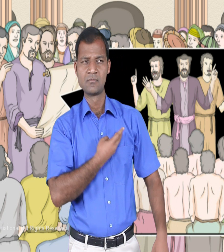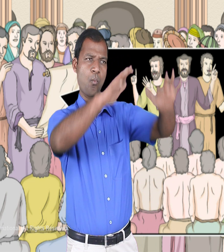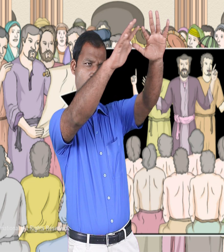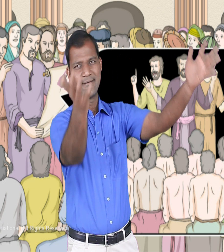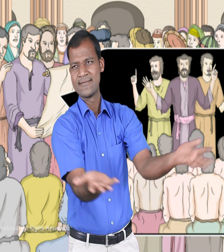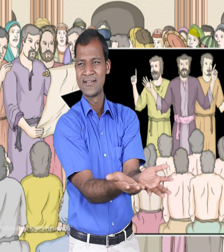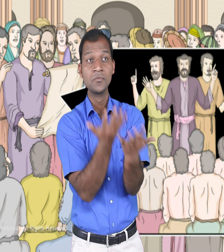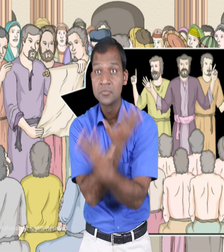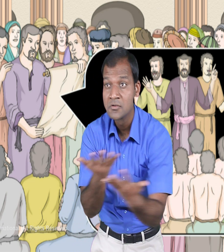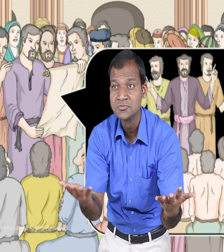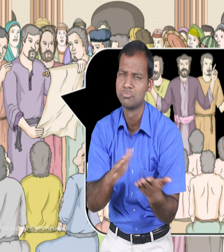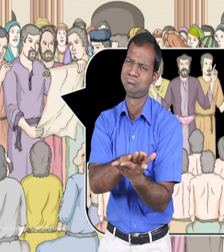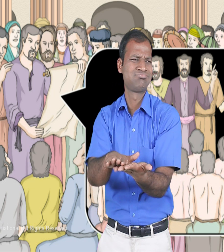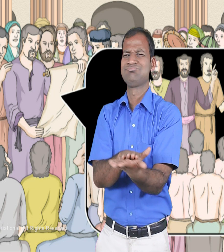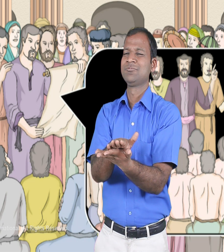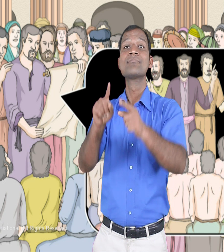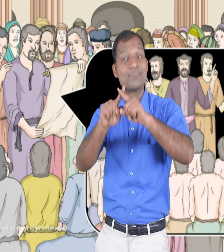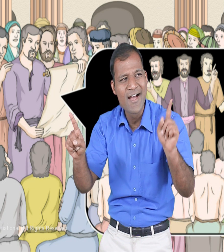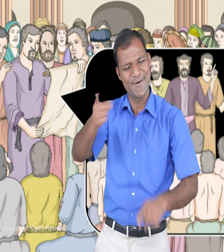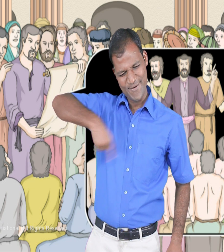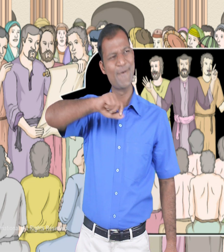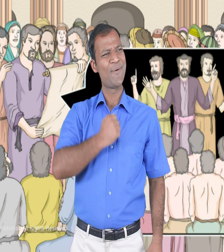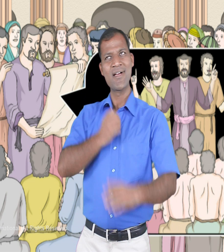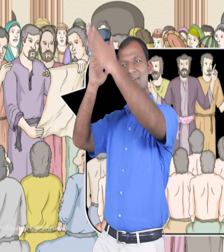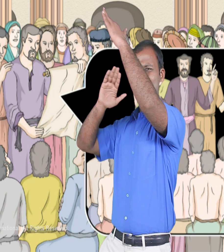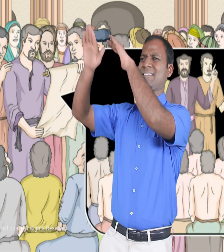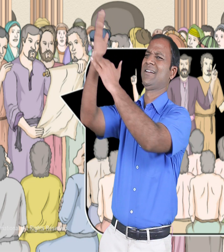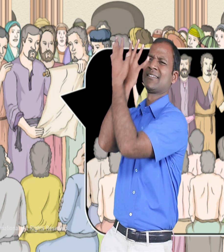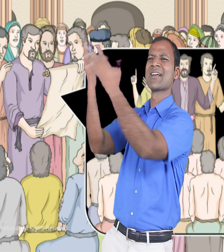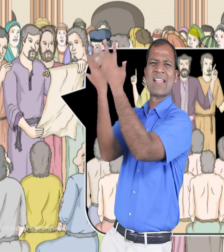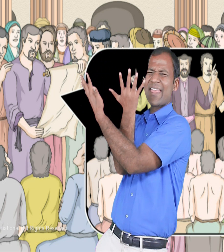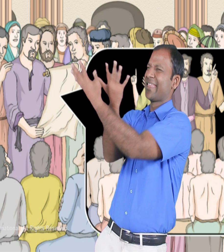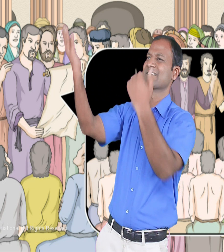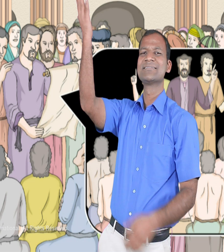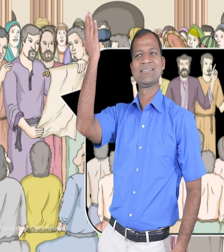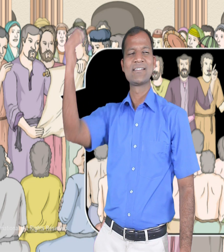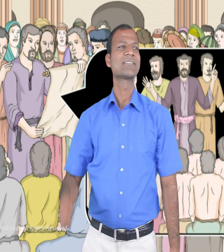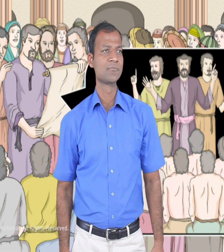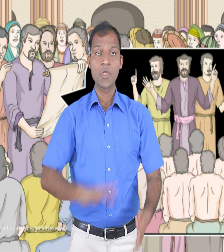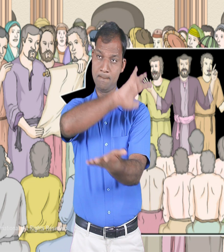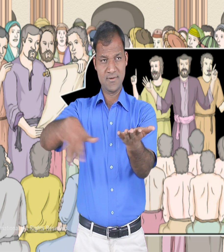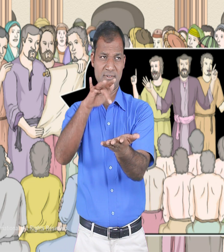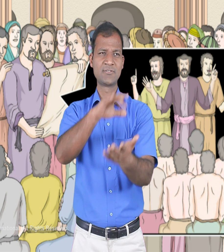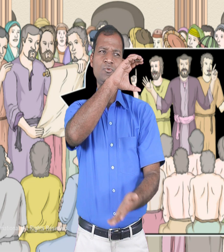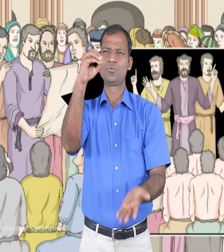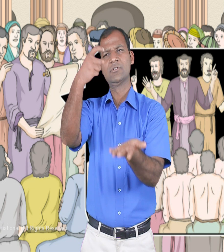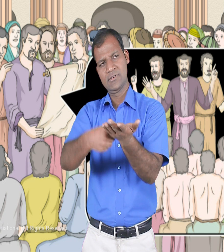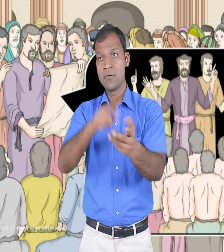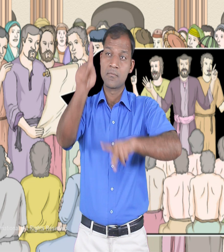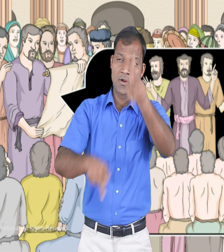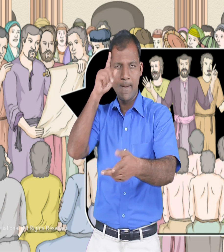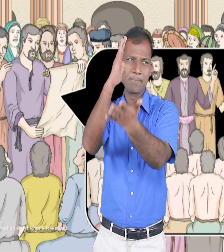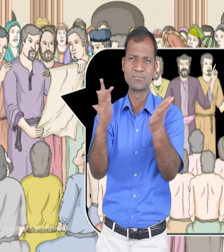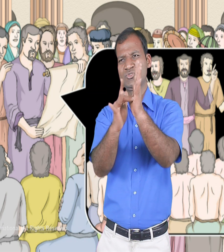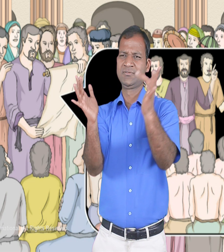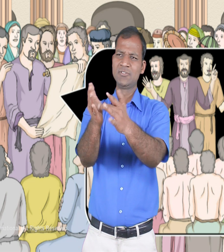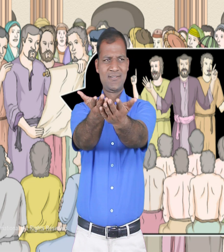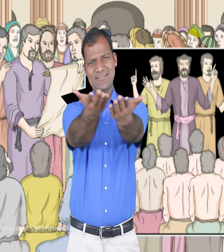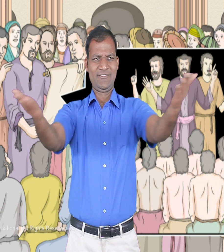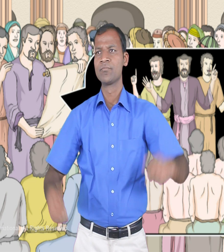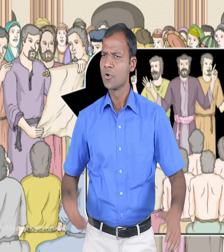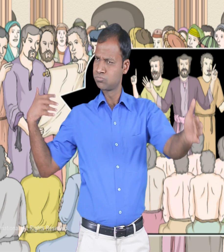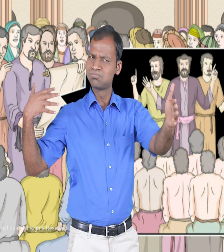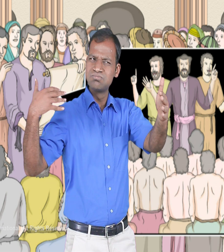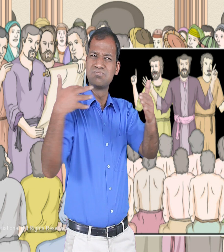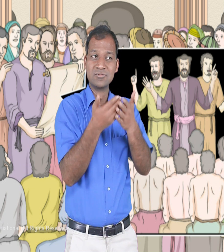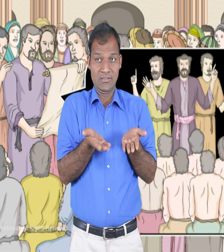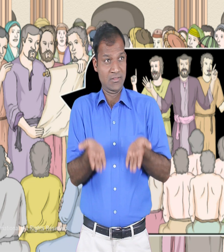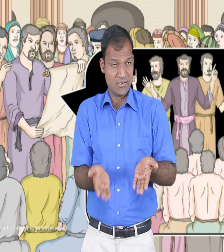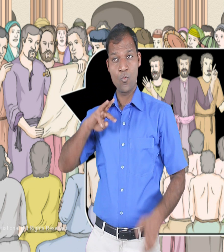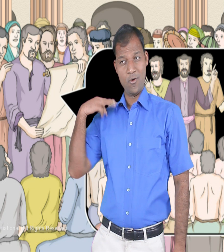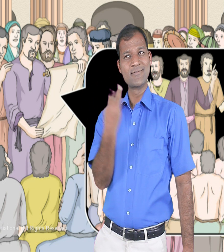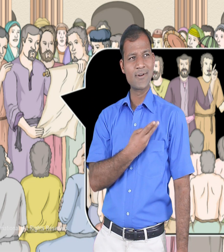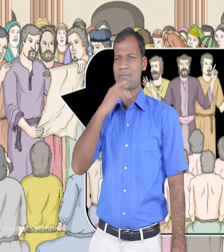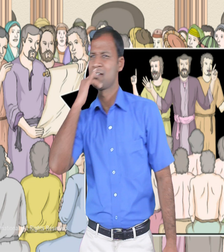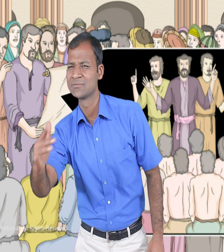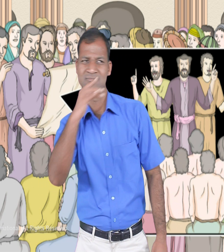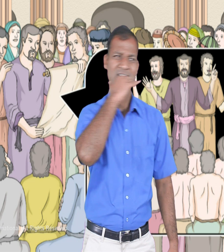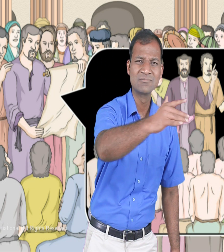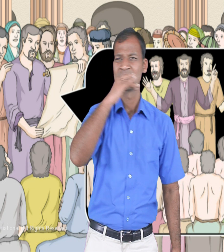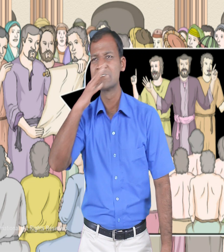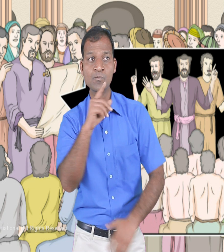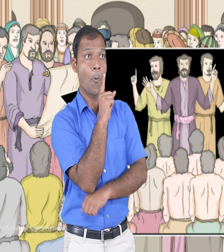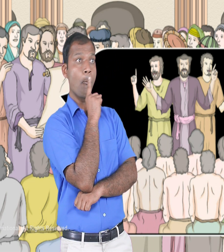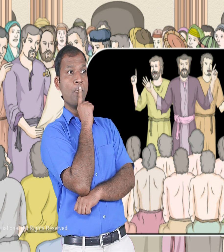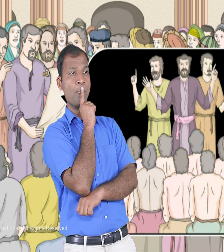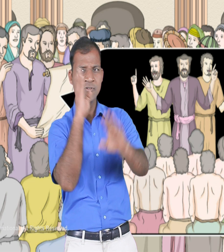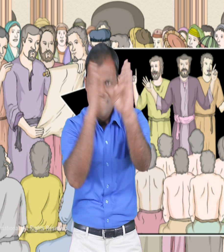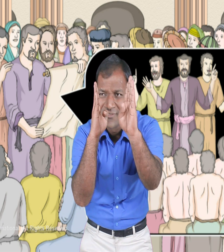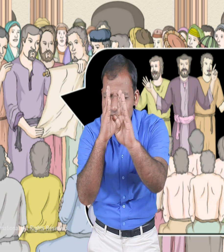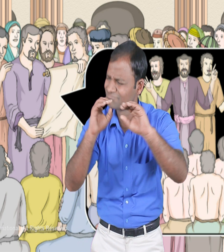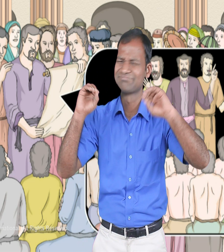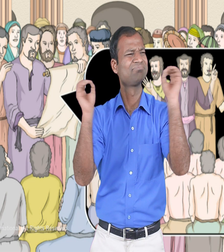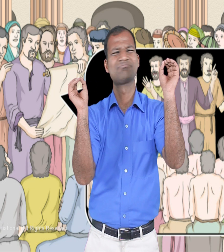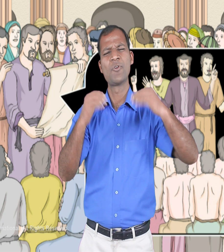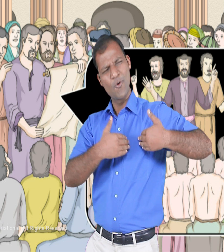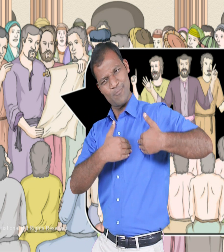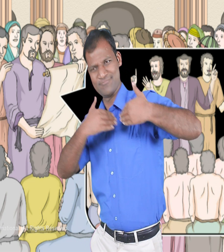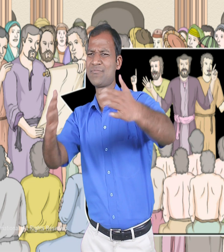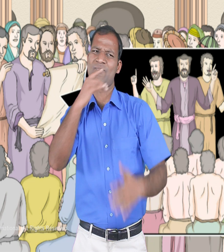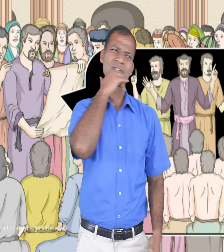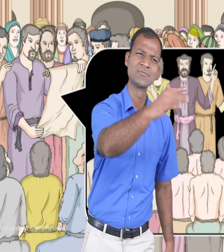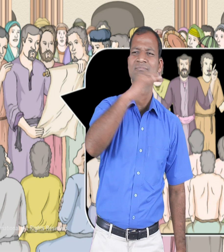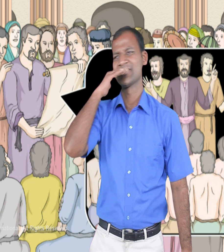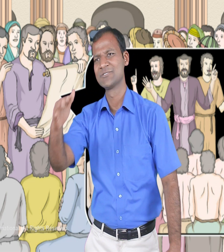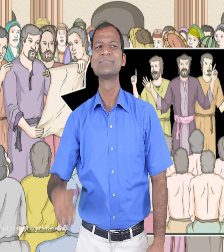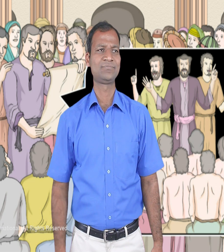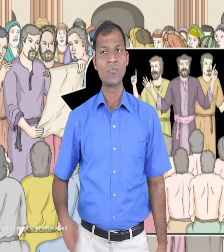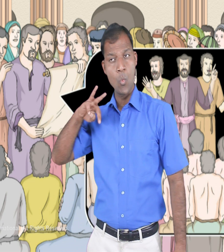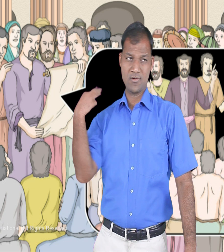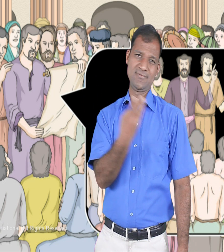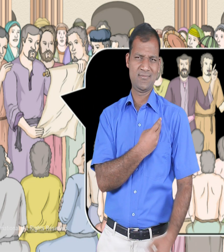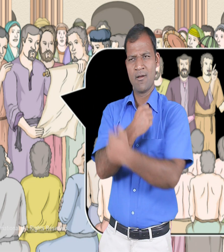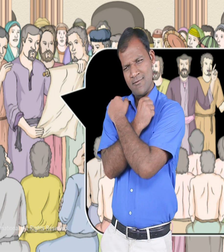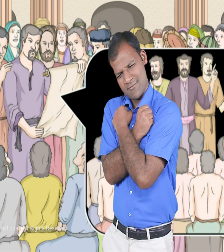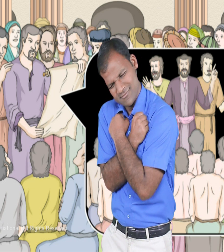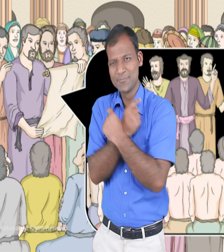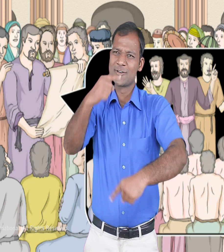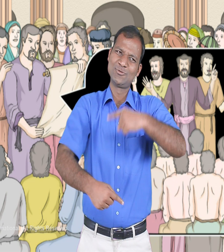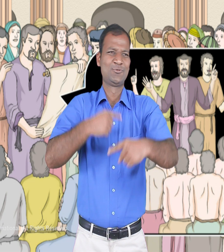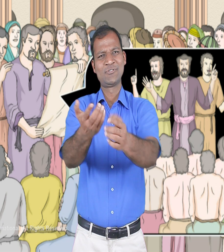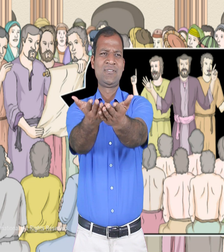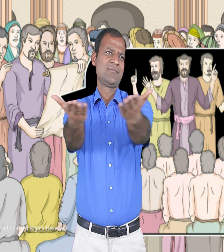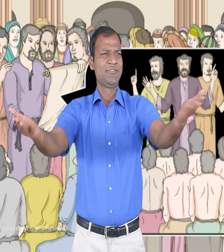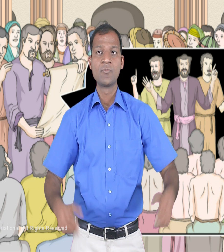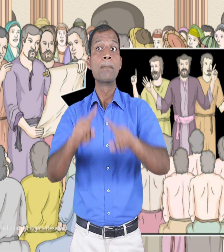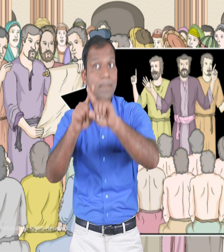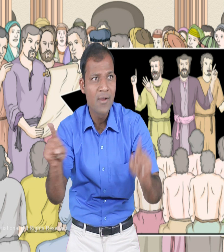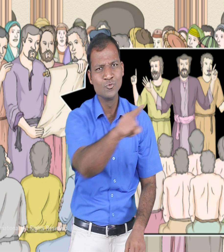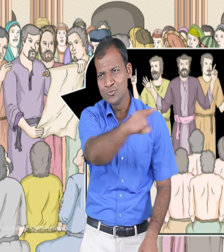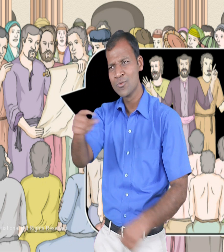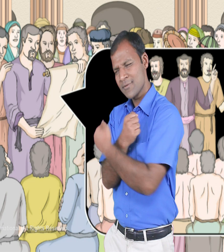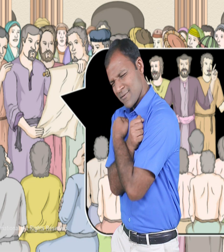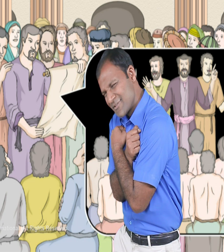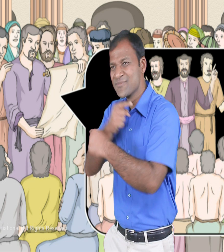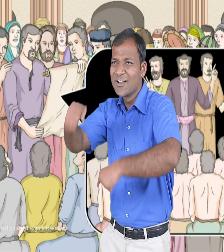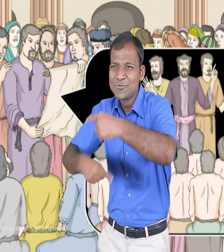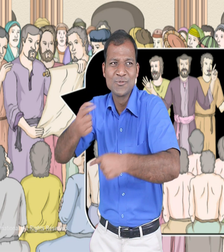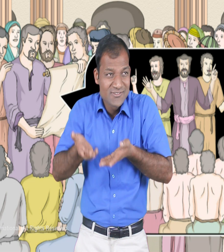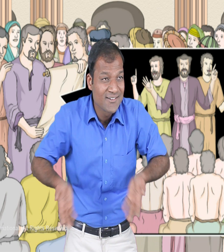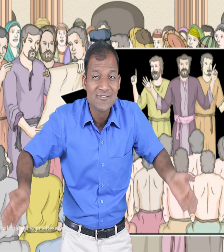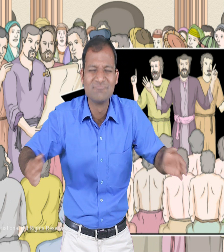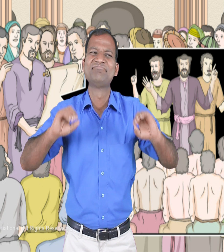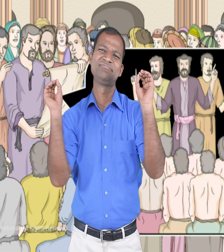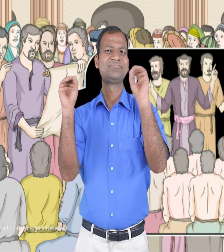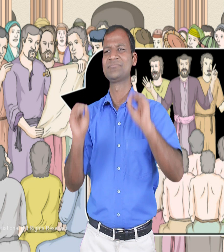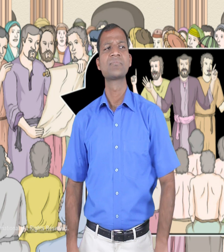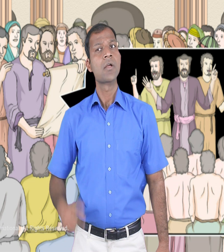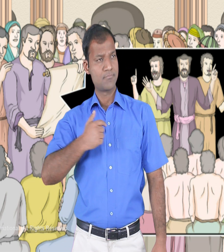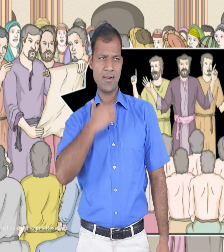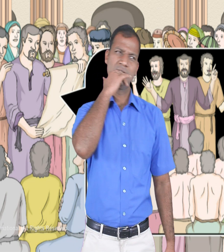sorrowful, yet always rejoicing; poor, yet making many rich;